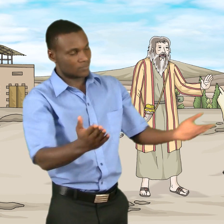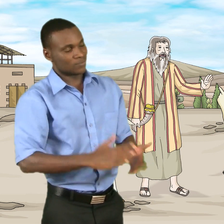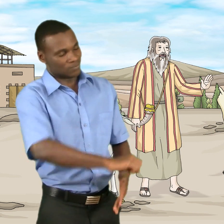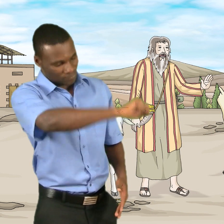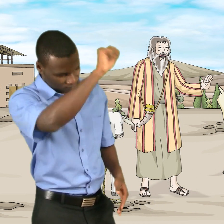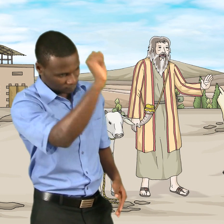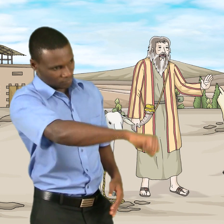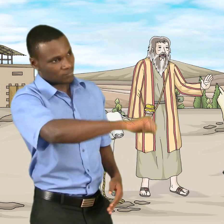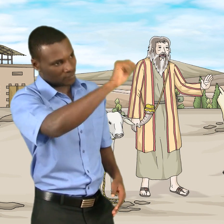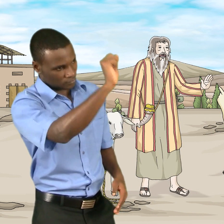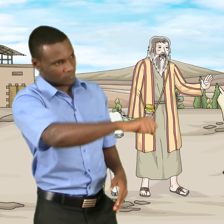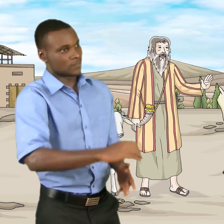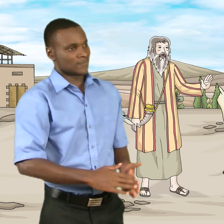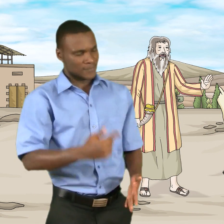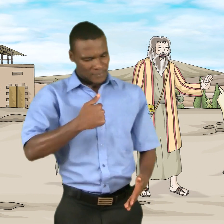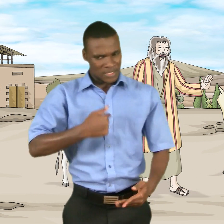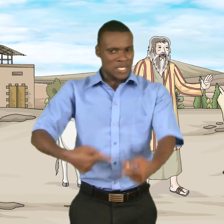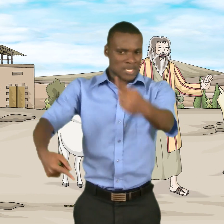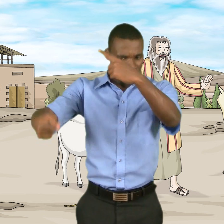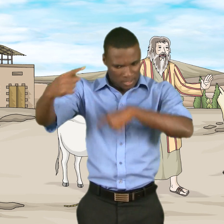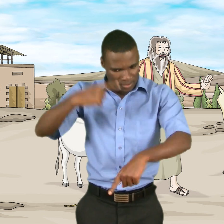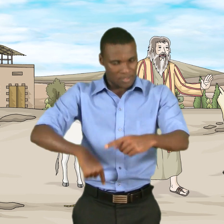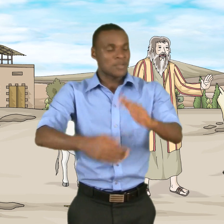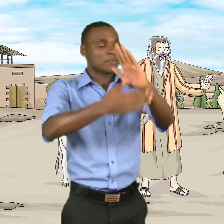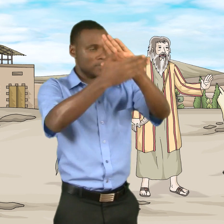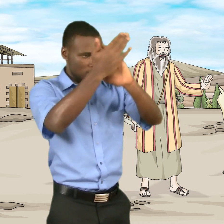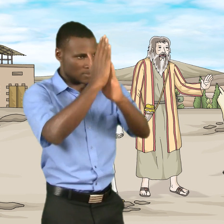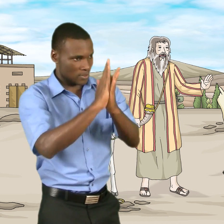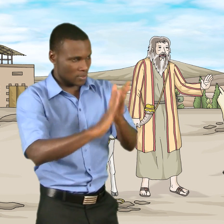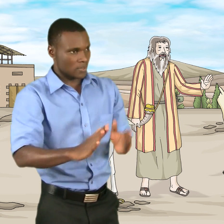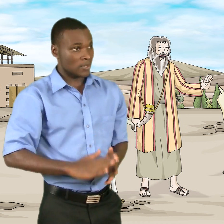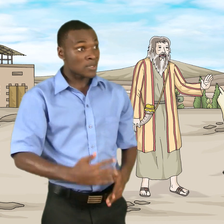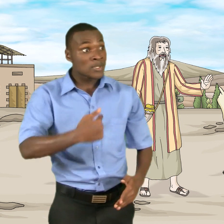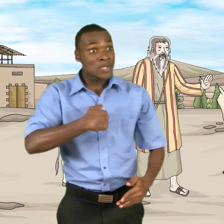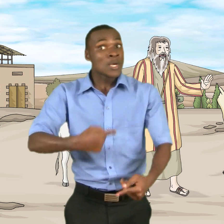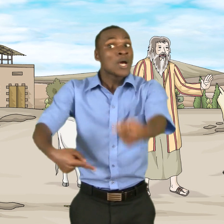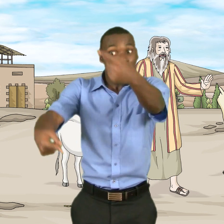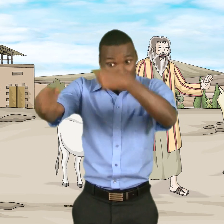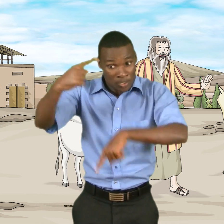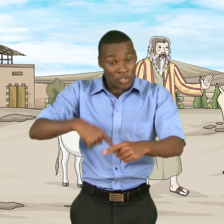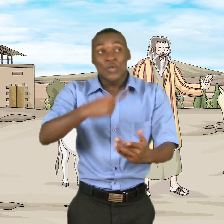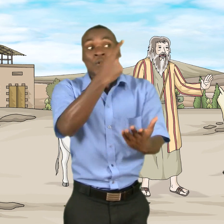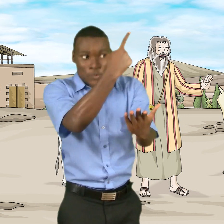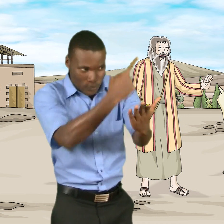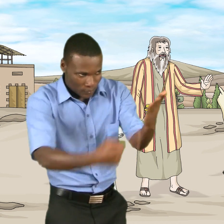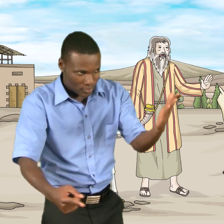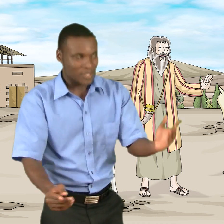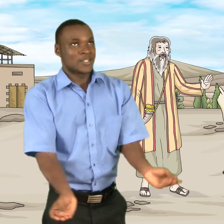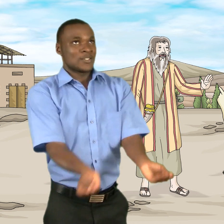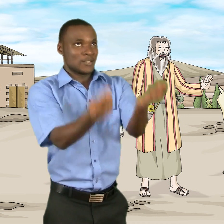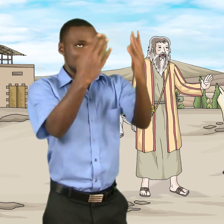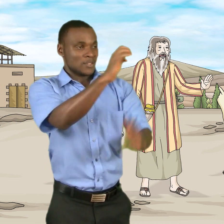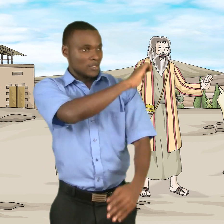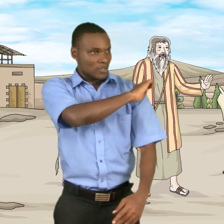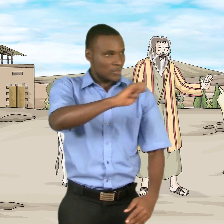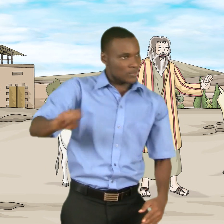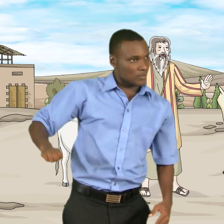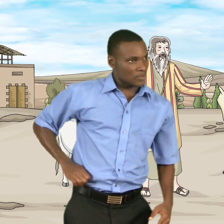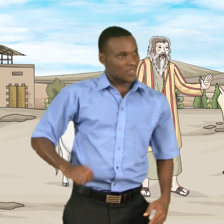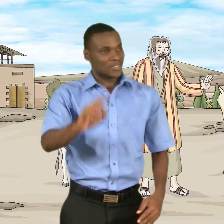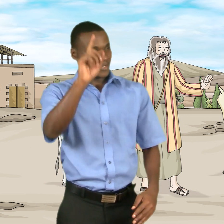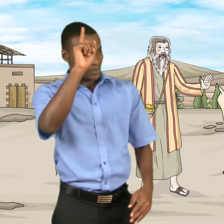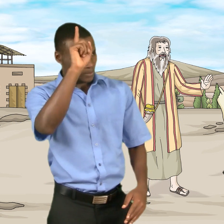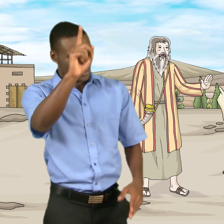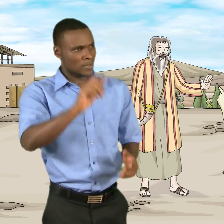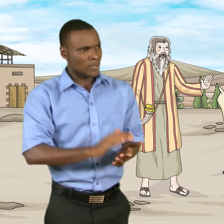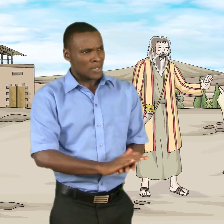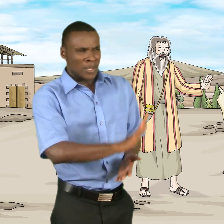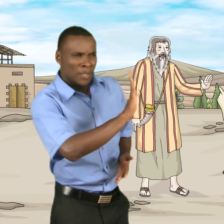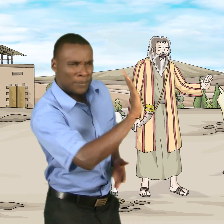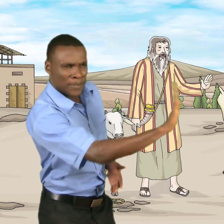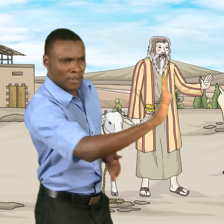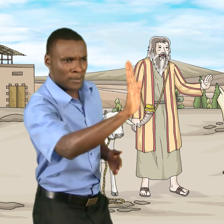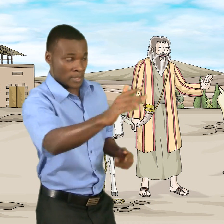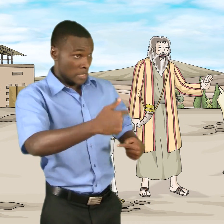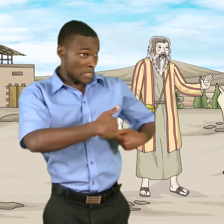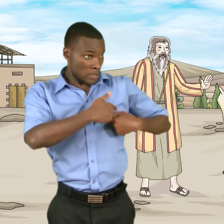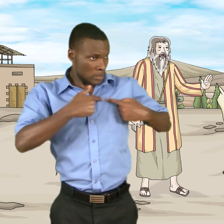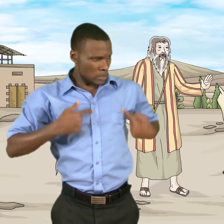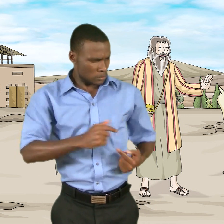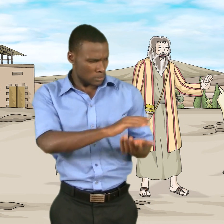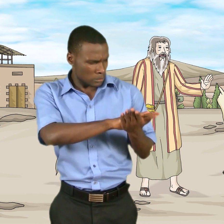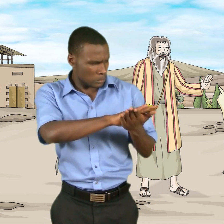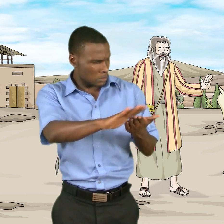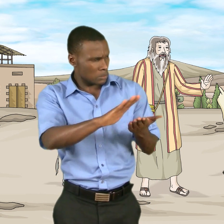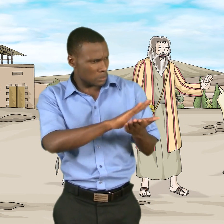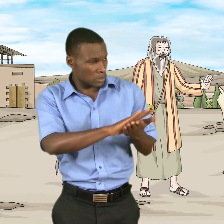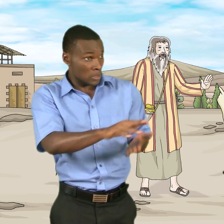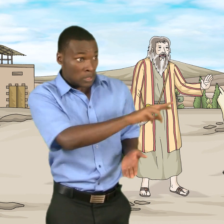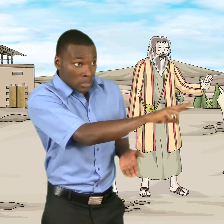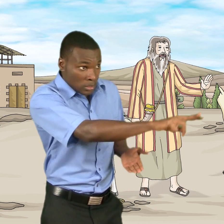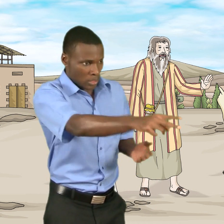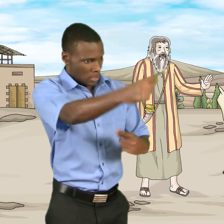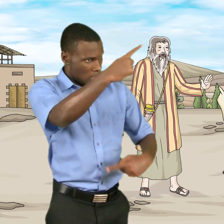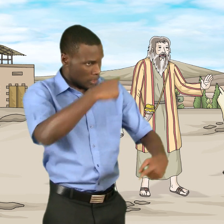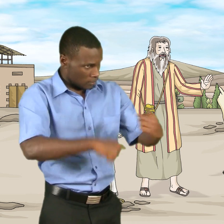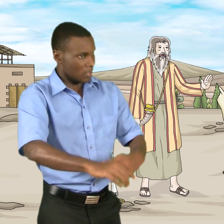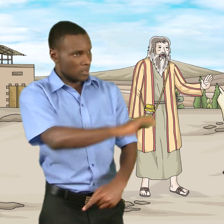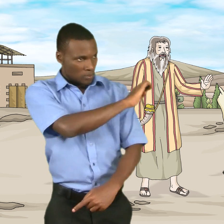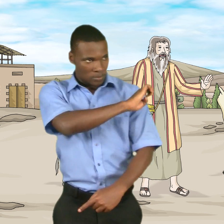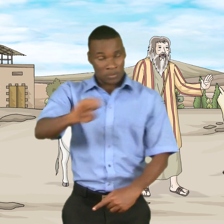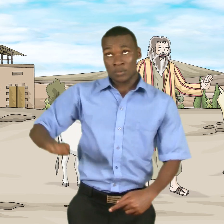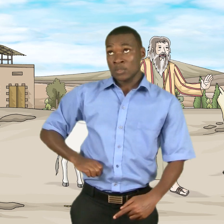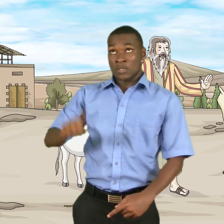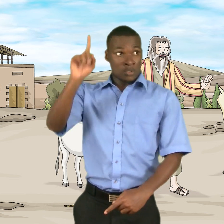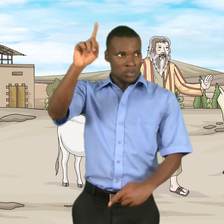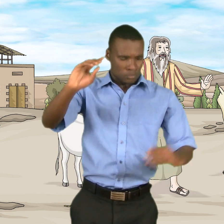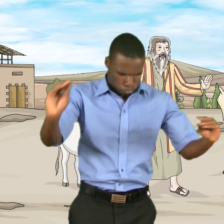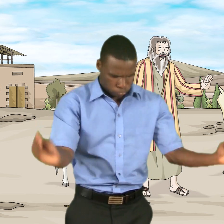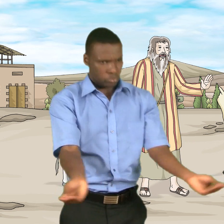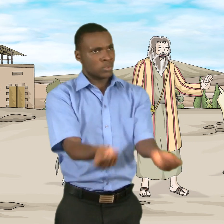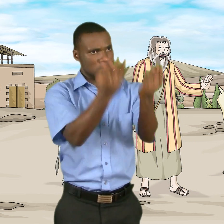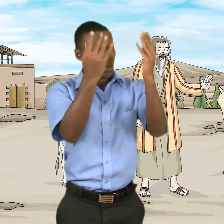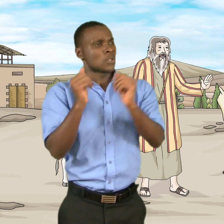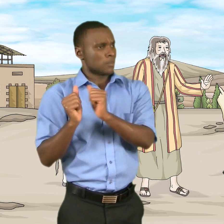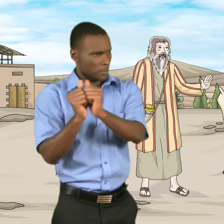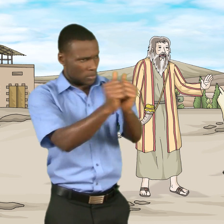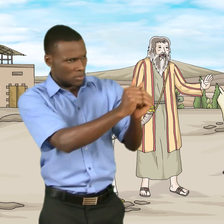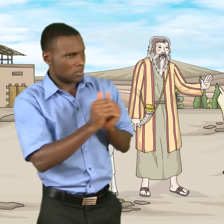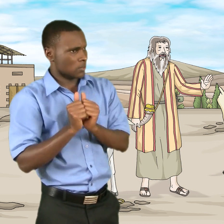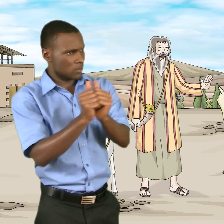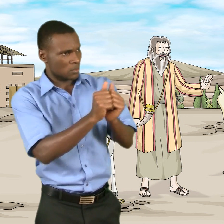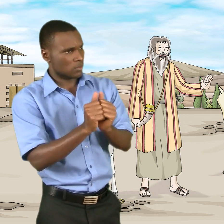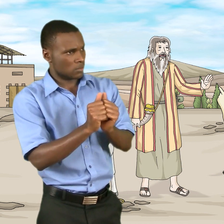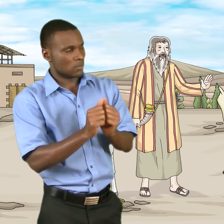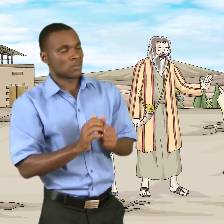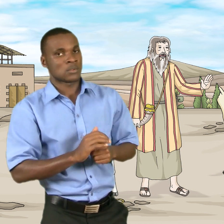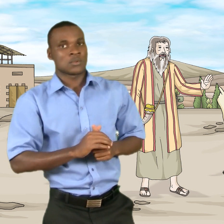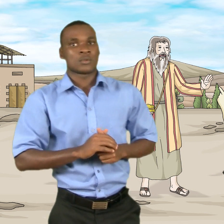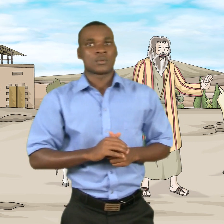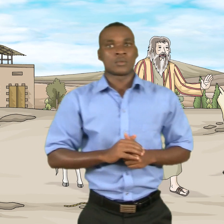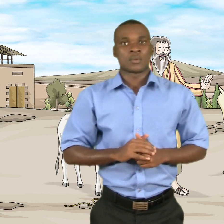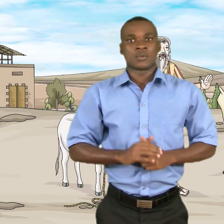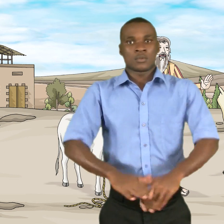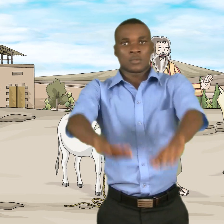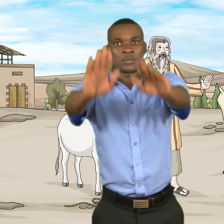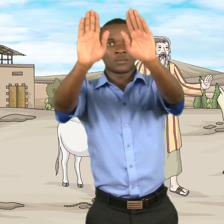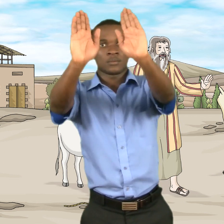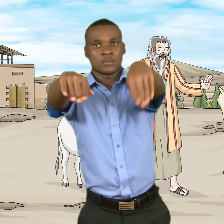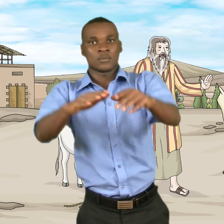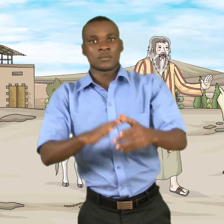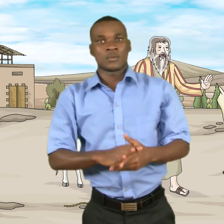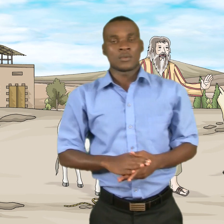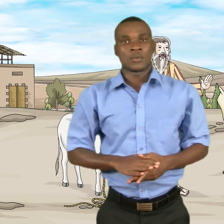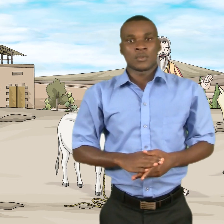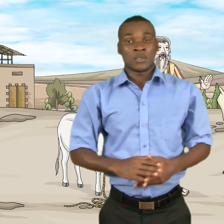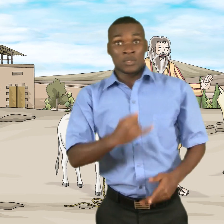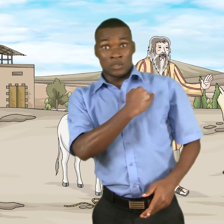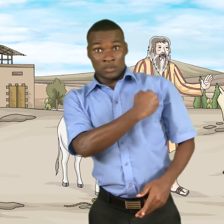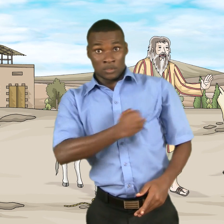“In peace,” he replied. “I have come to sacrifice to the LORD.